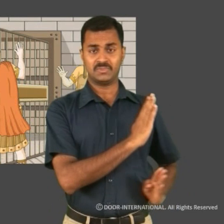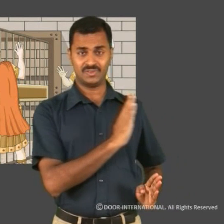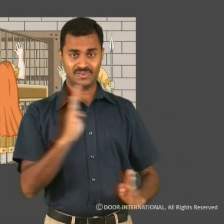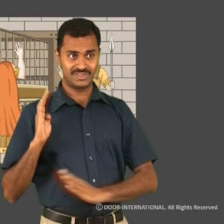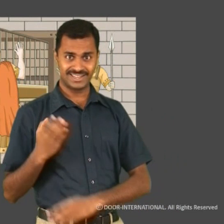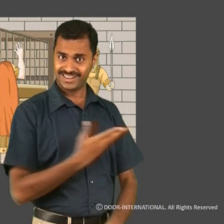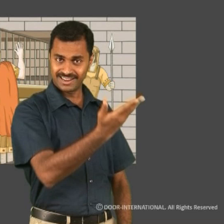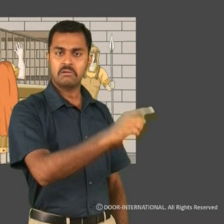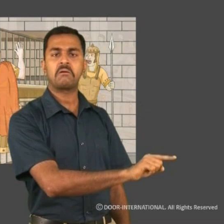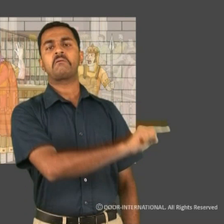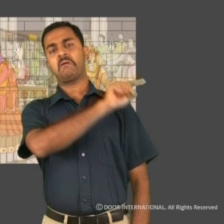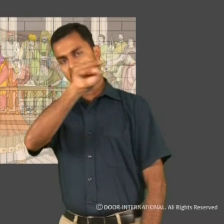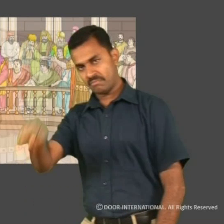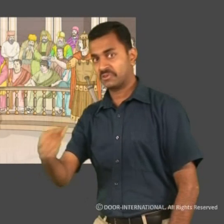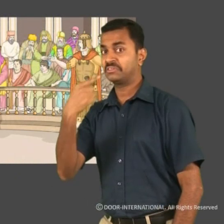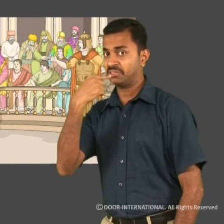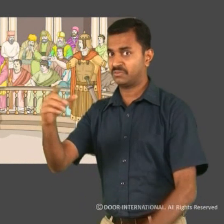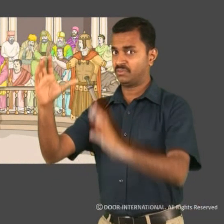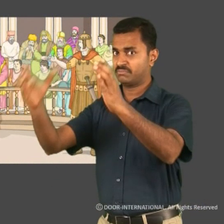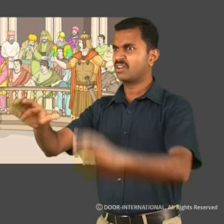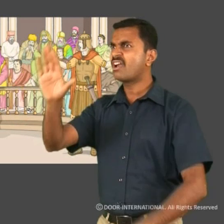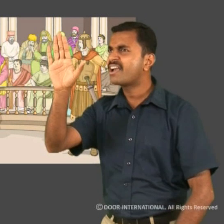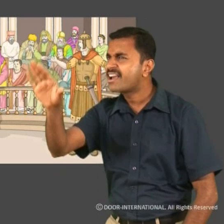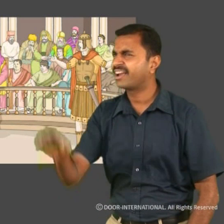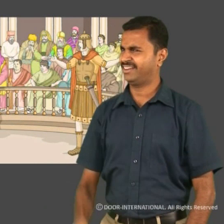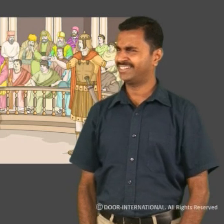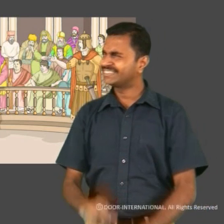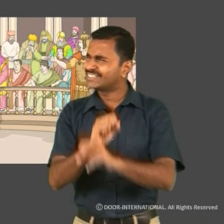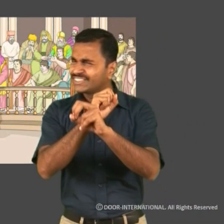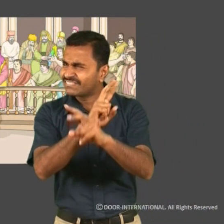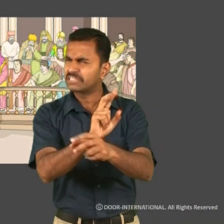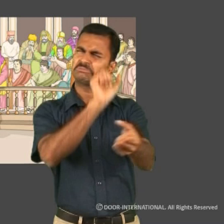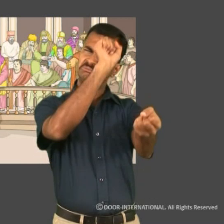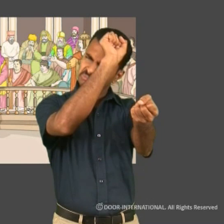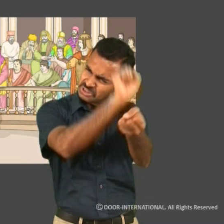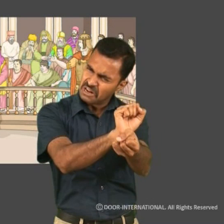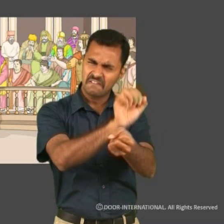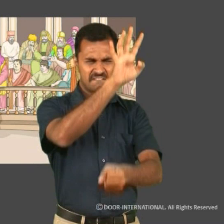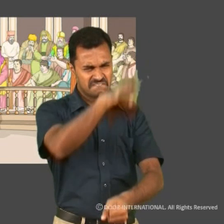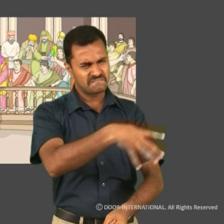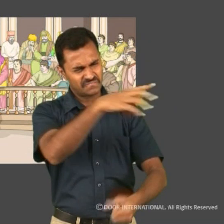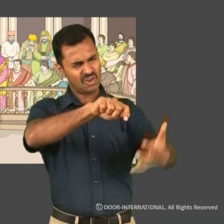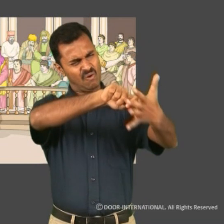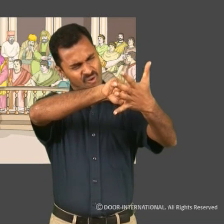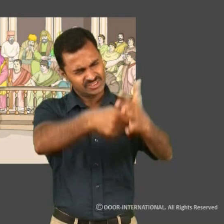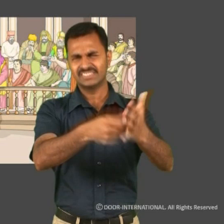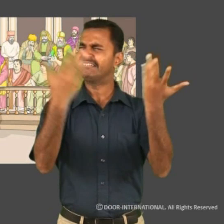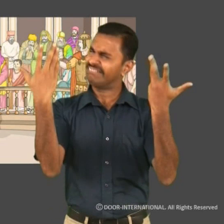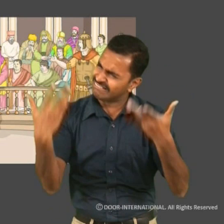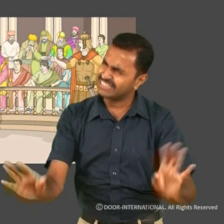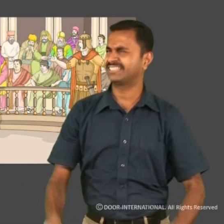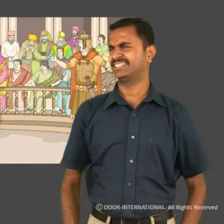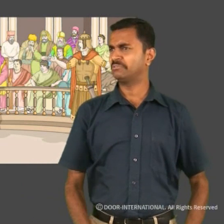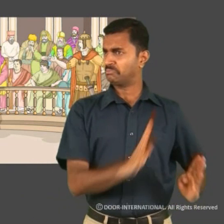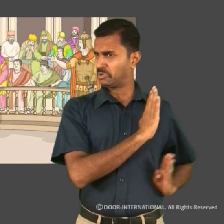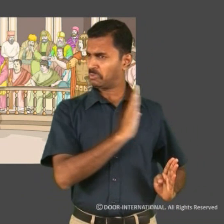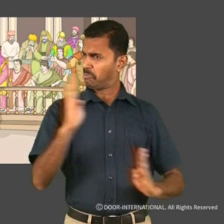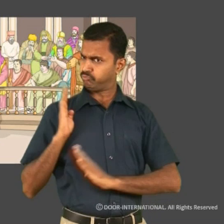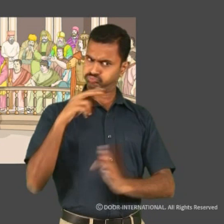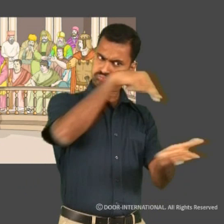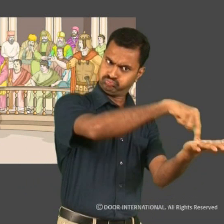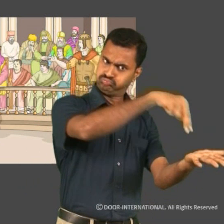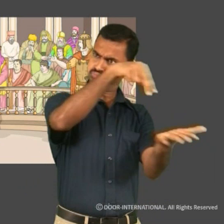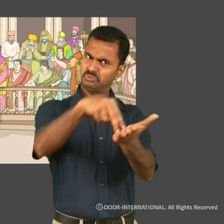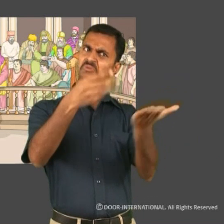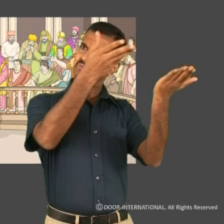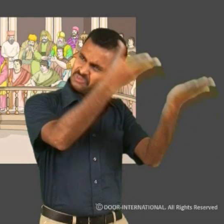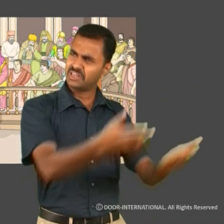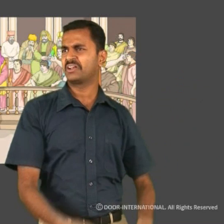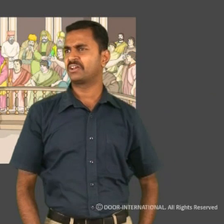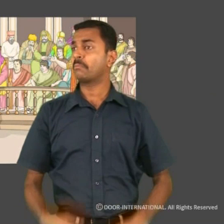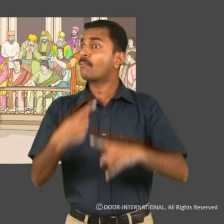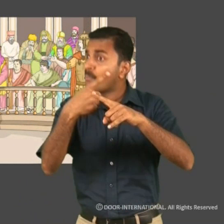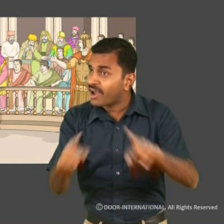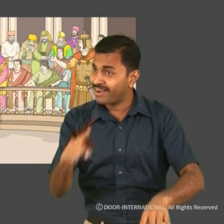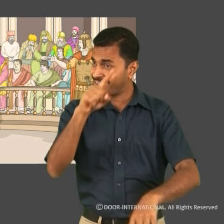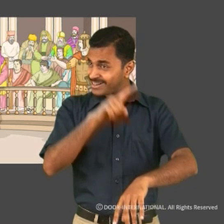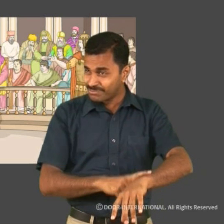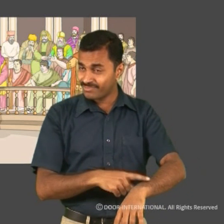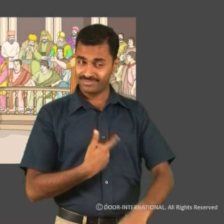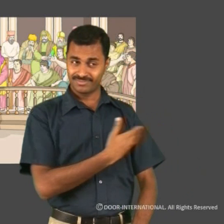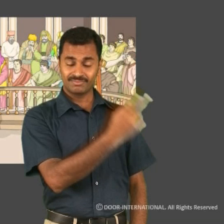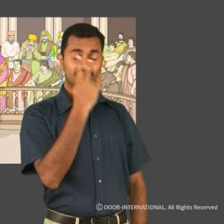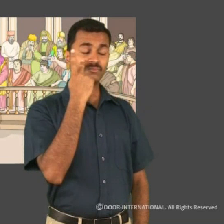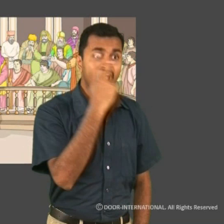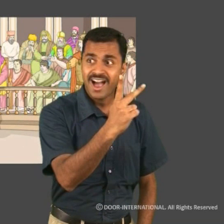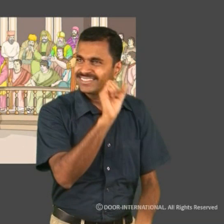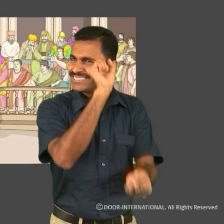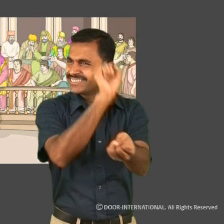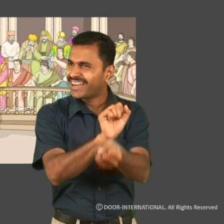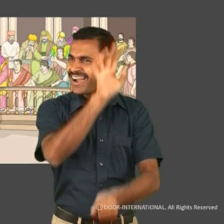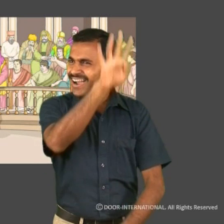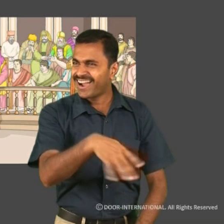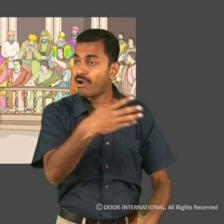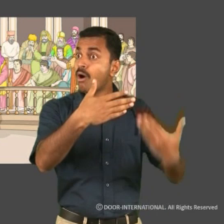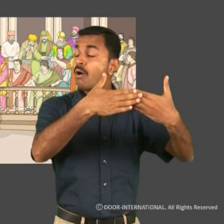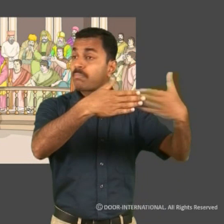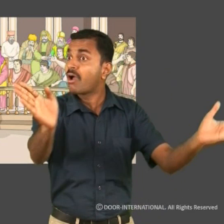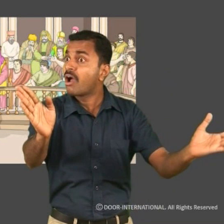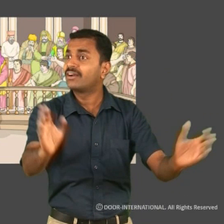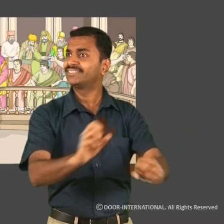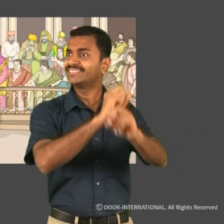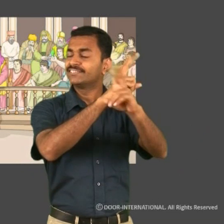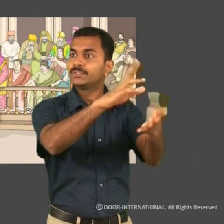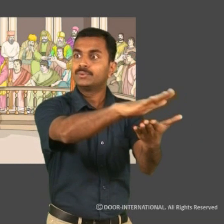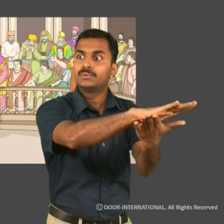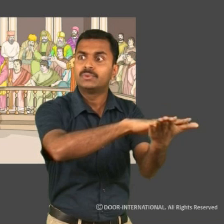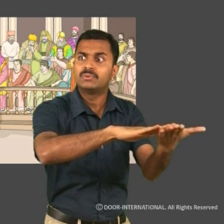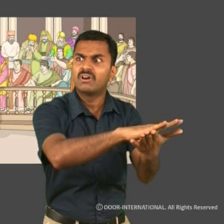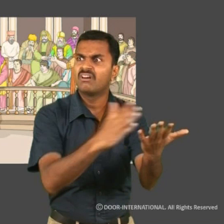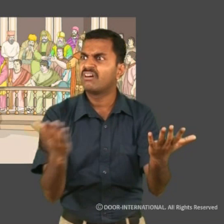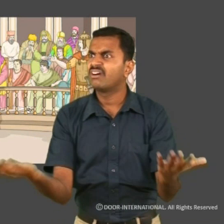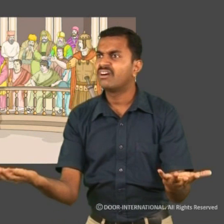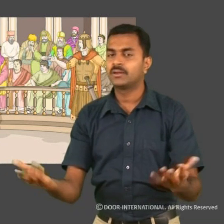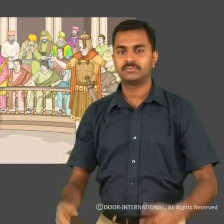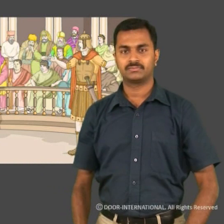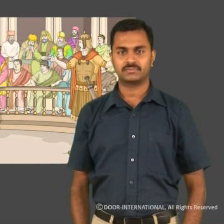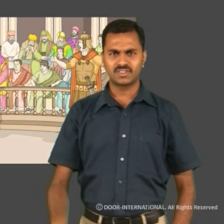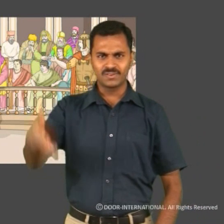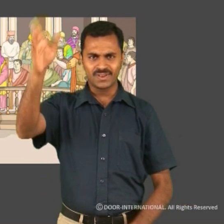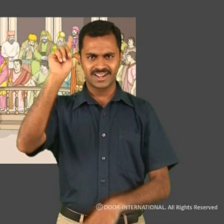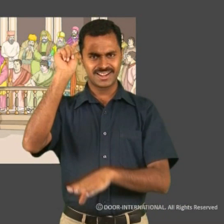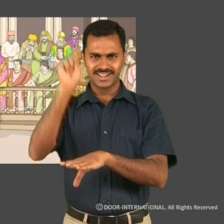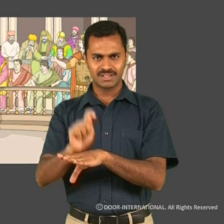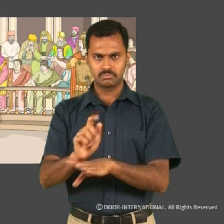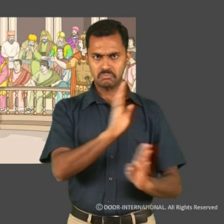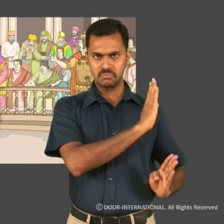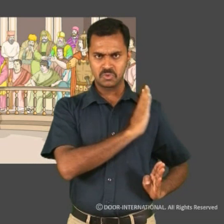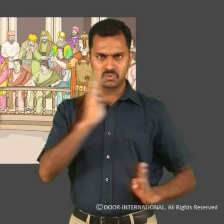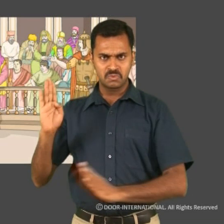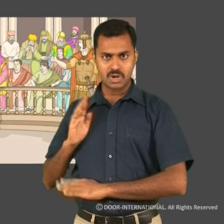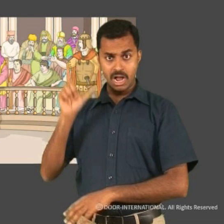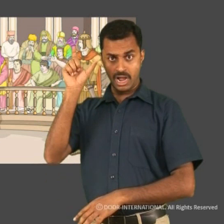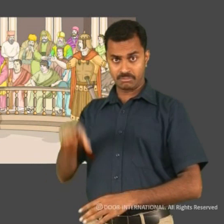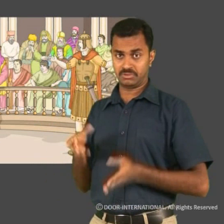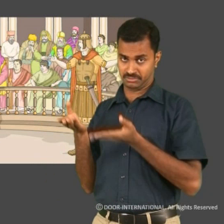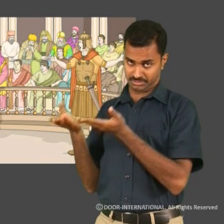So they returned with the report: “We found the jail securely locked, with the guards posted at the doors;